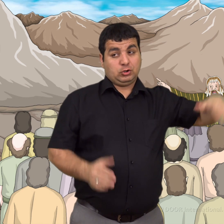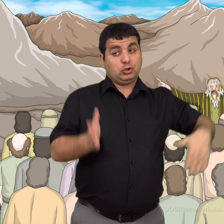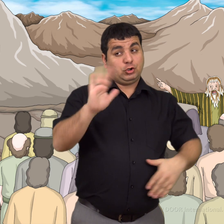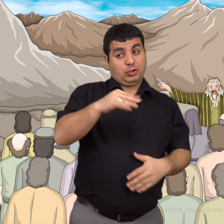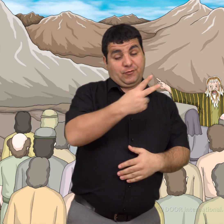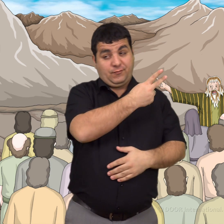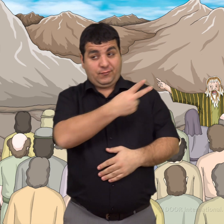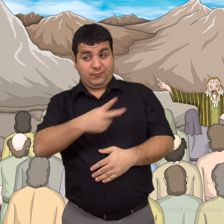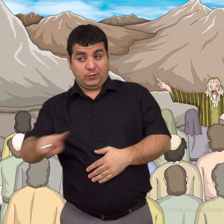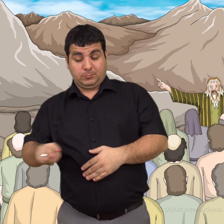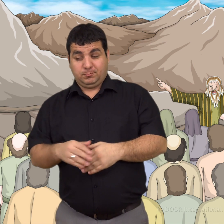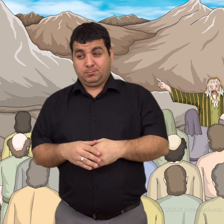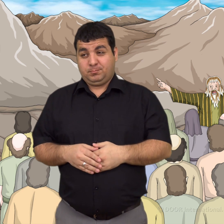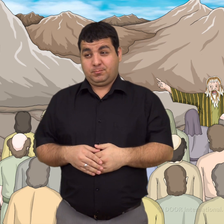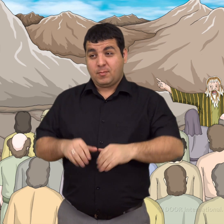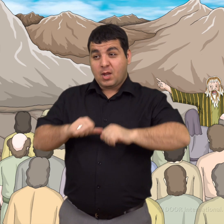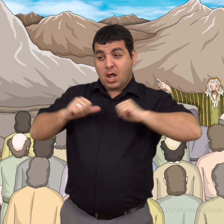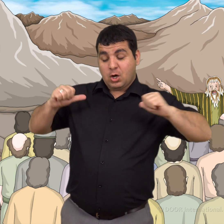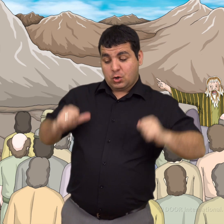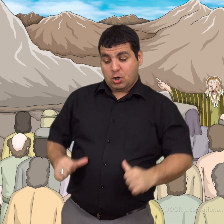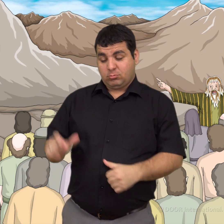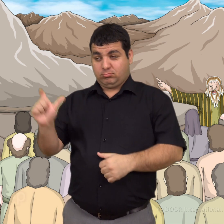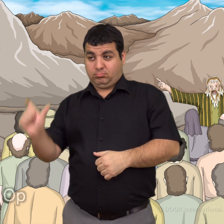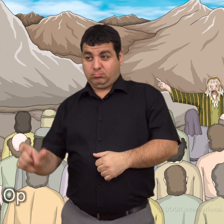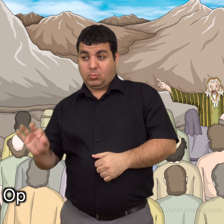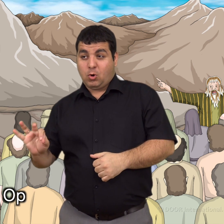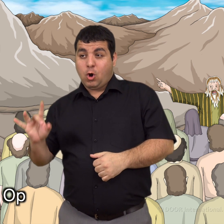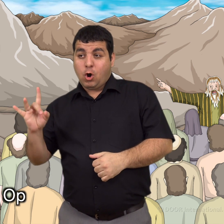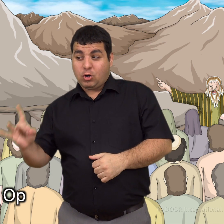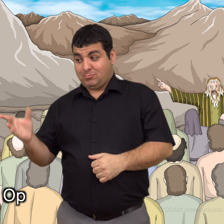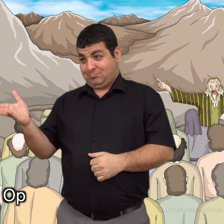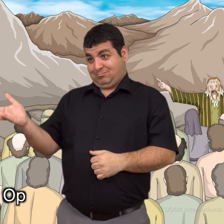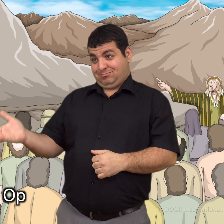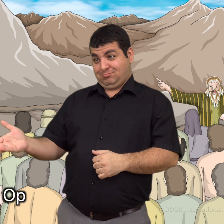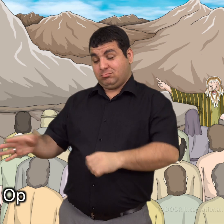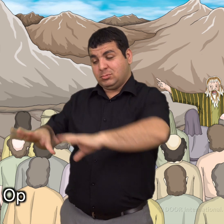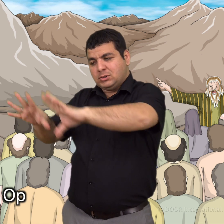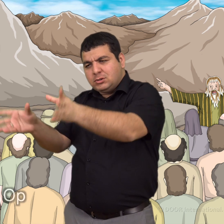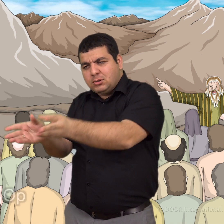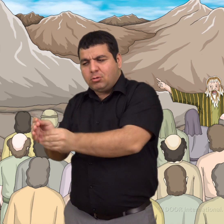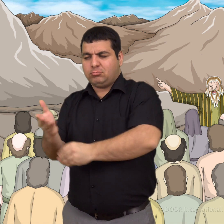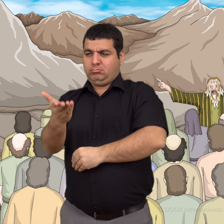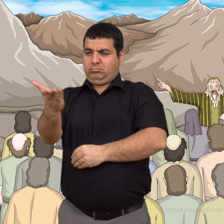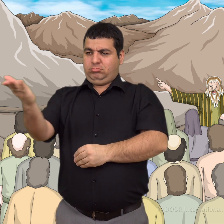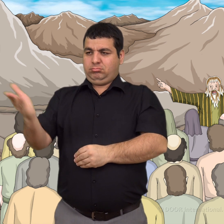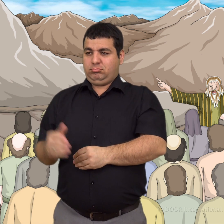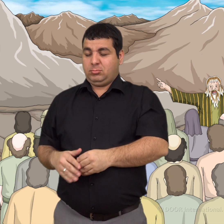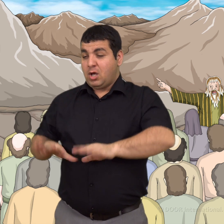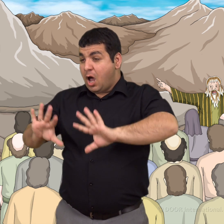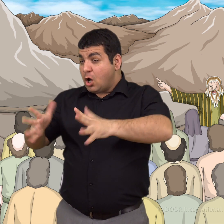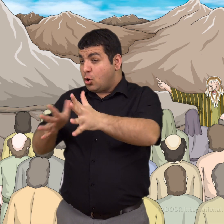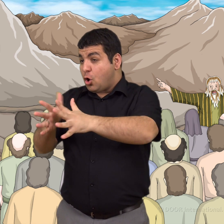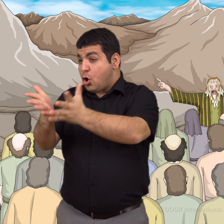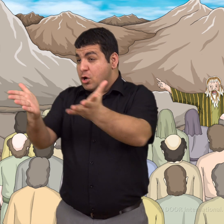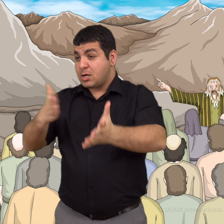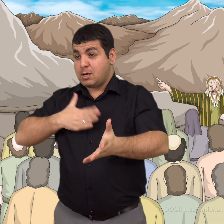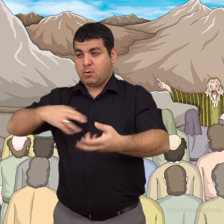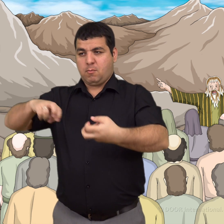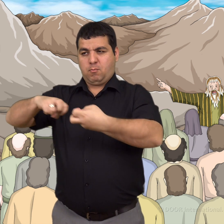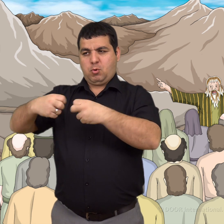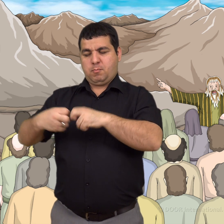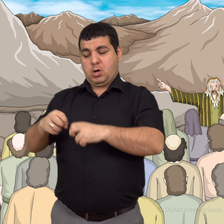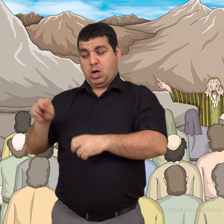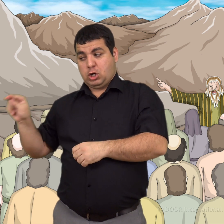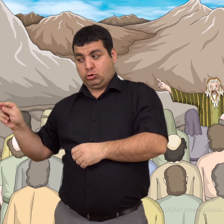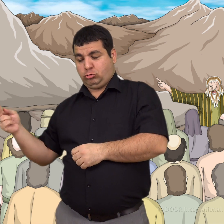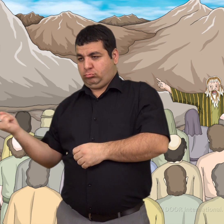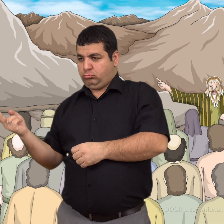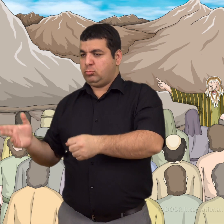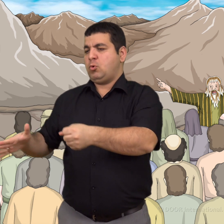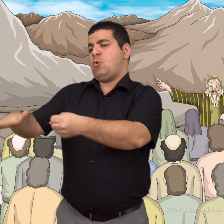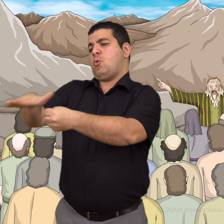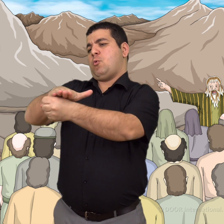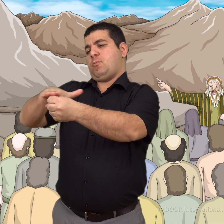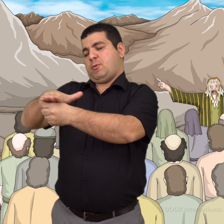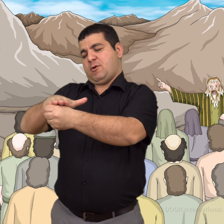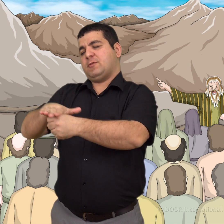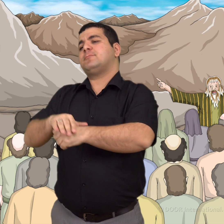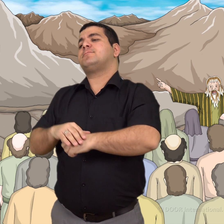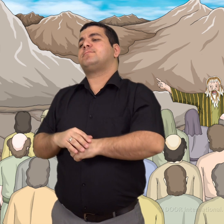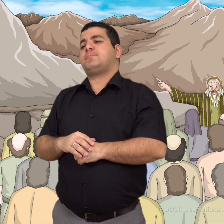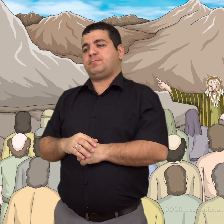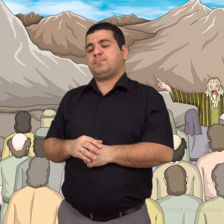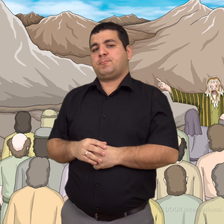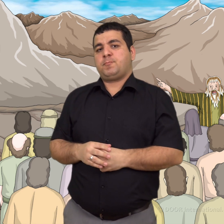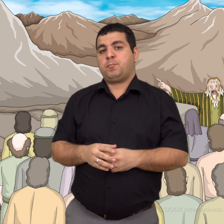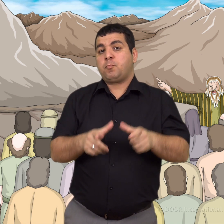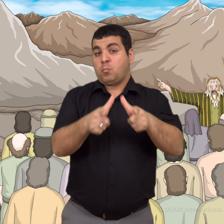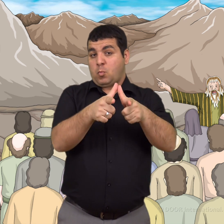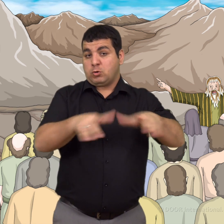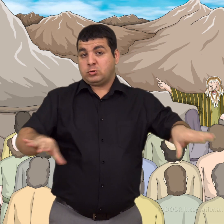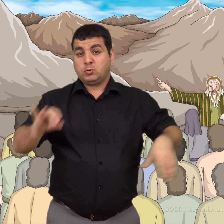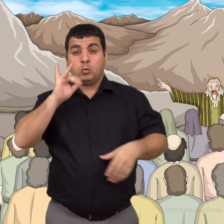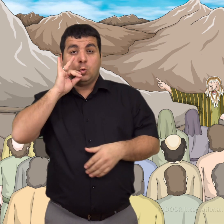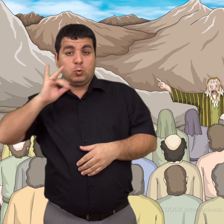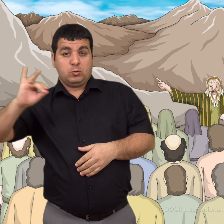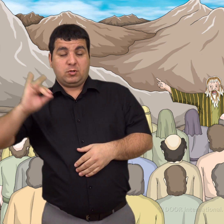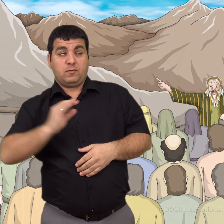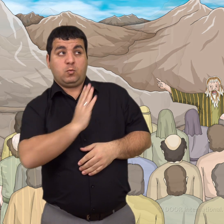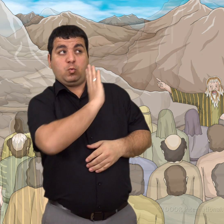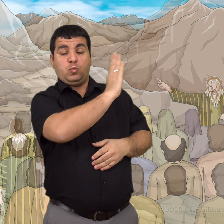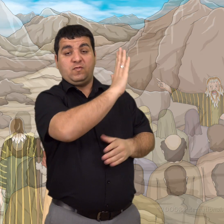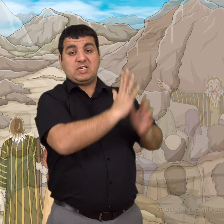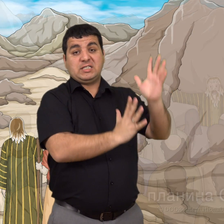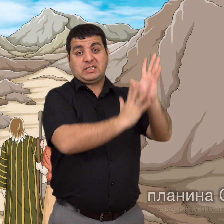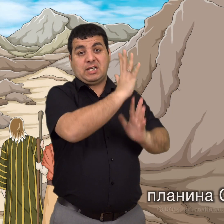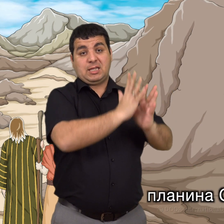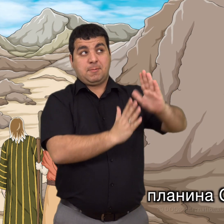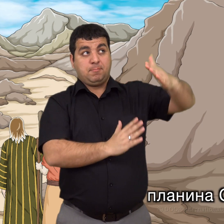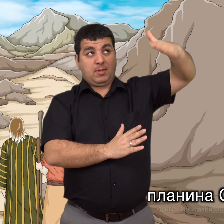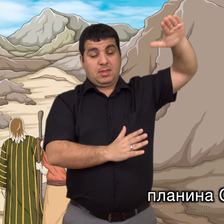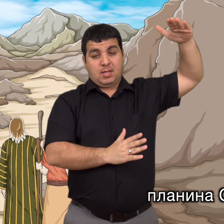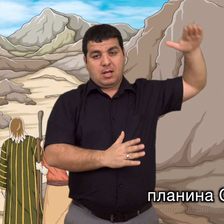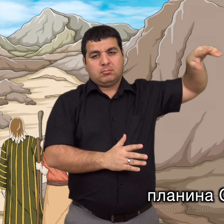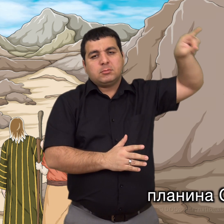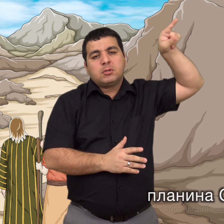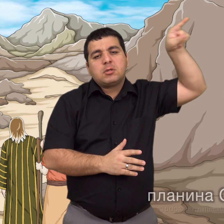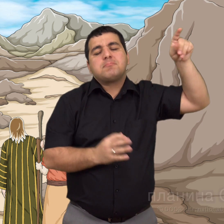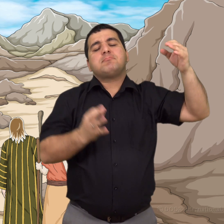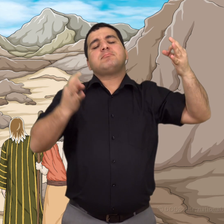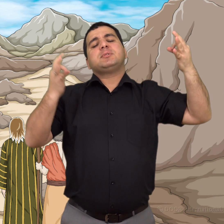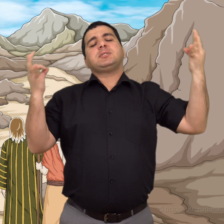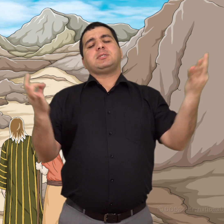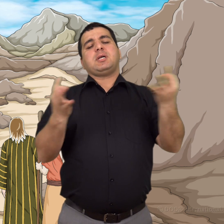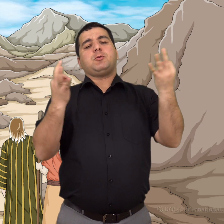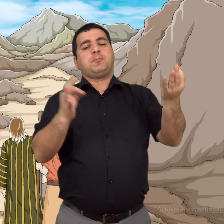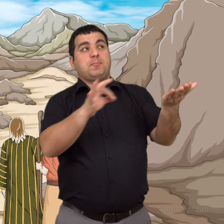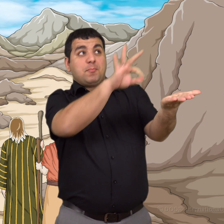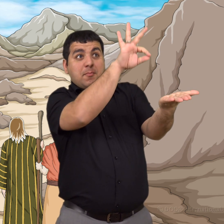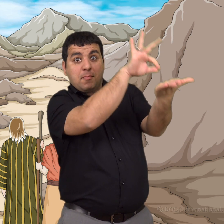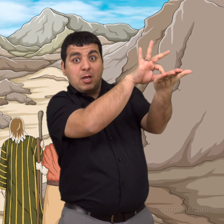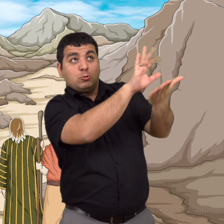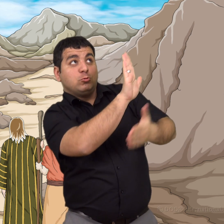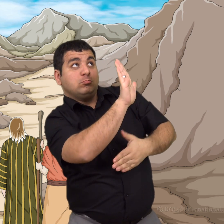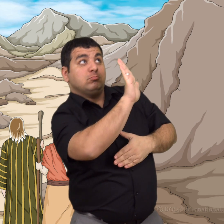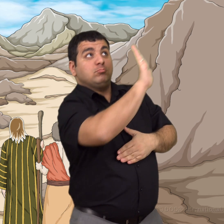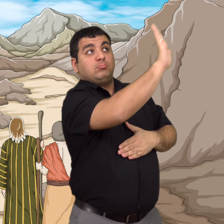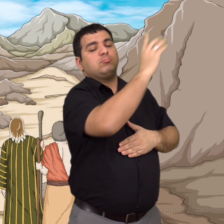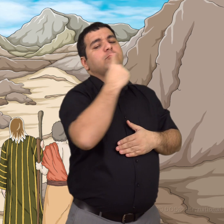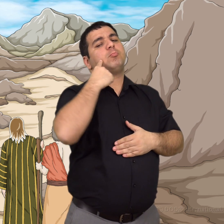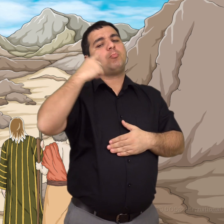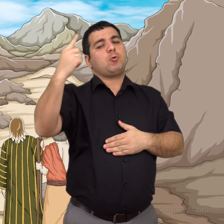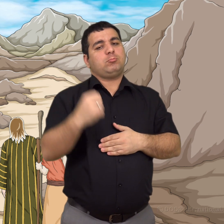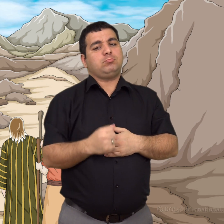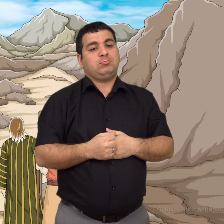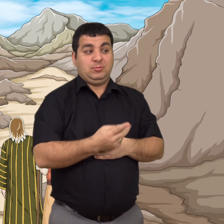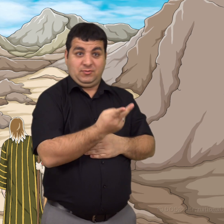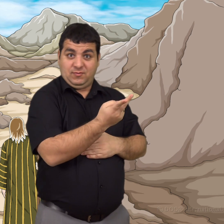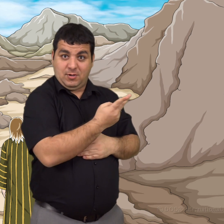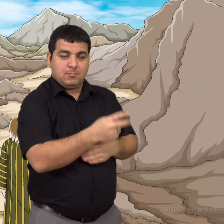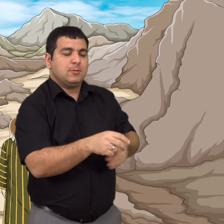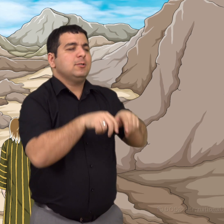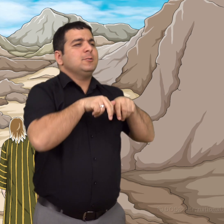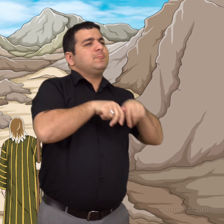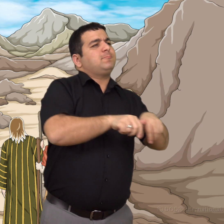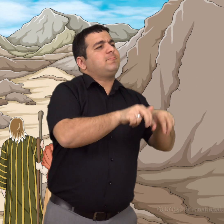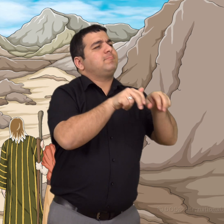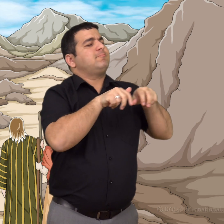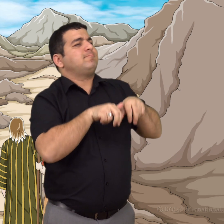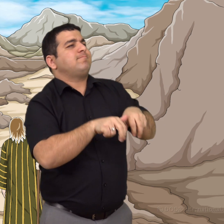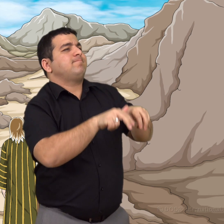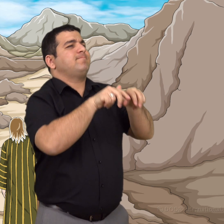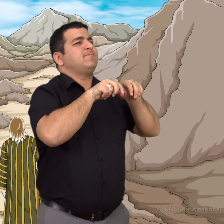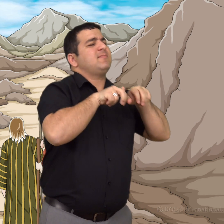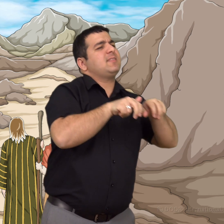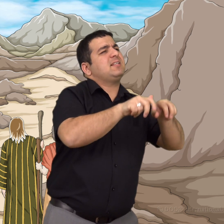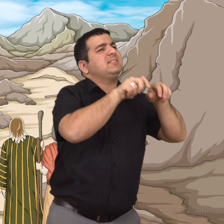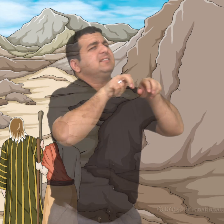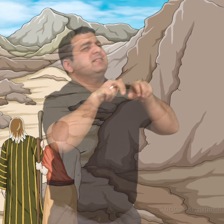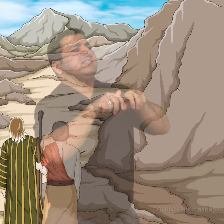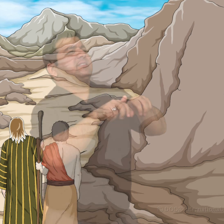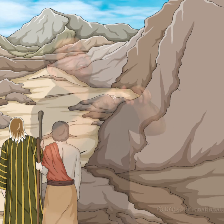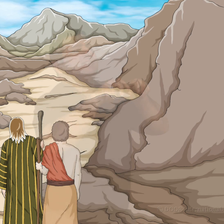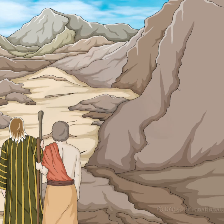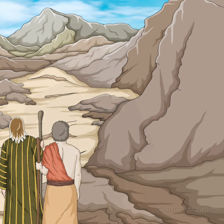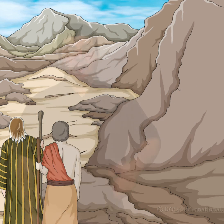Aaron and Hur are here with you. Whoever has a dispute can go to them.” When Moses went up on the mountain, the cloud covered it, and the glory of the LORD settled on Mount Sinai.